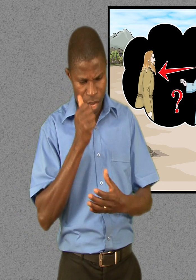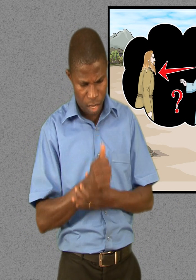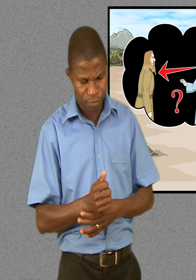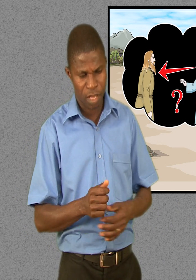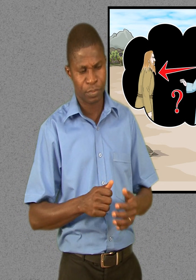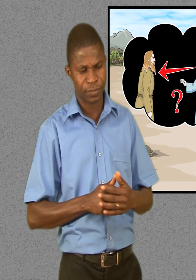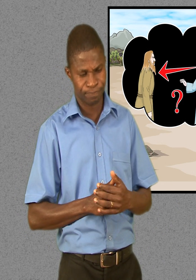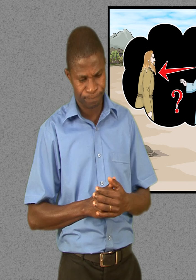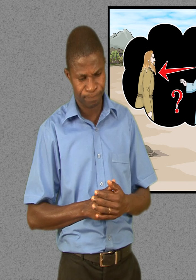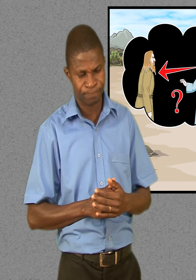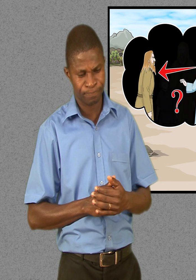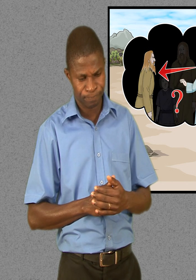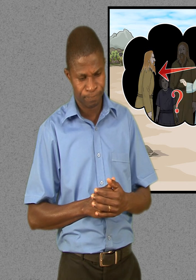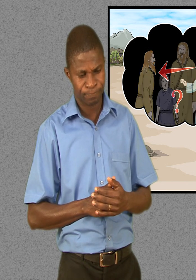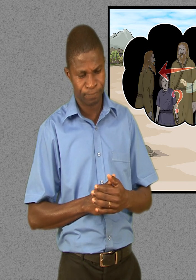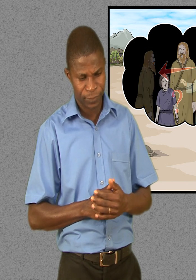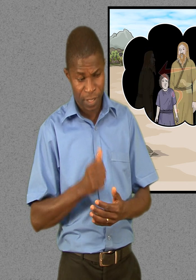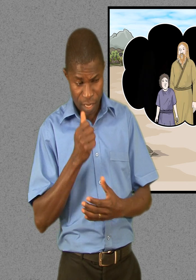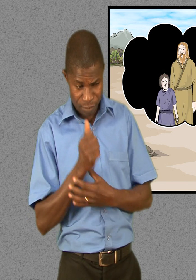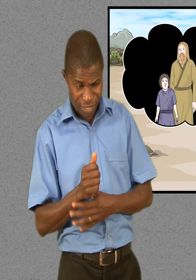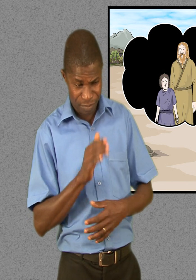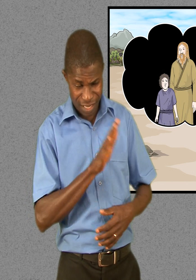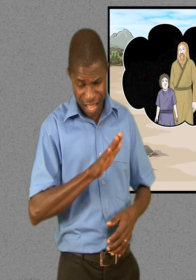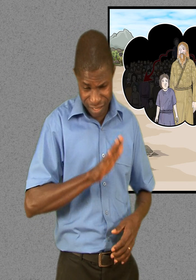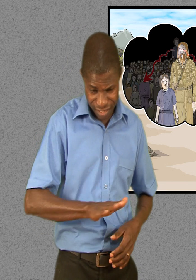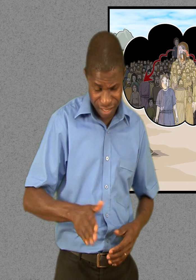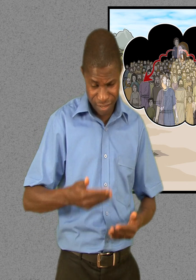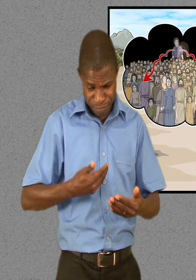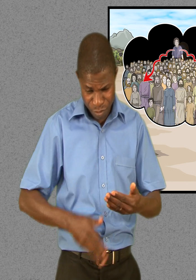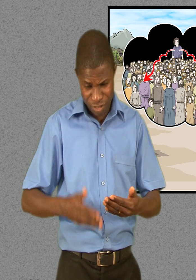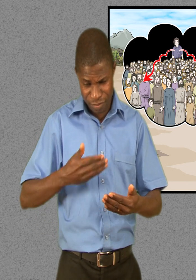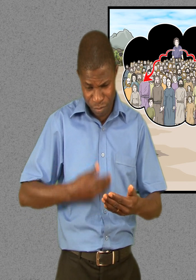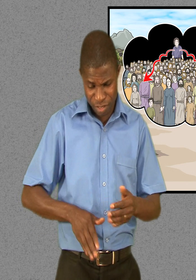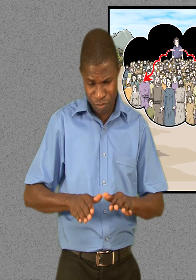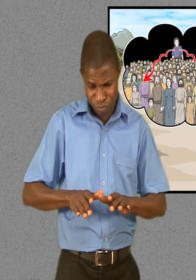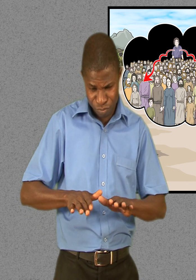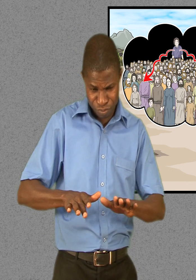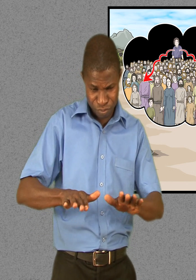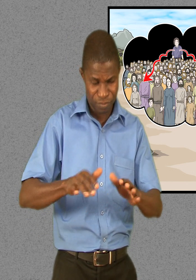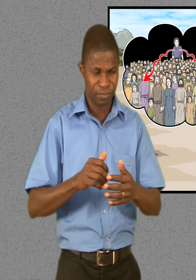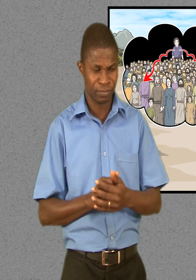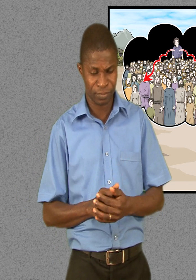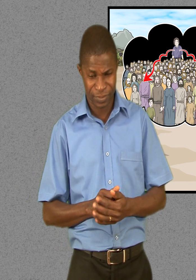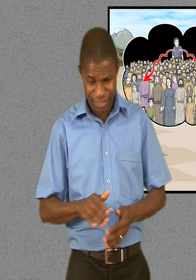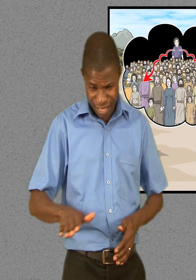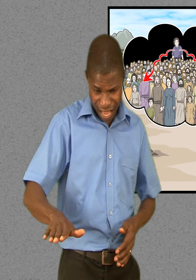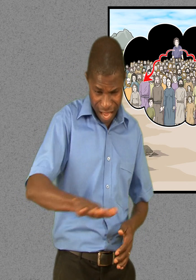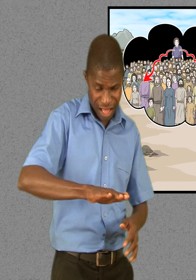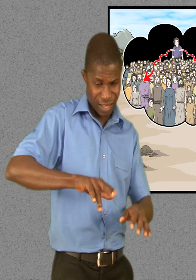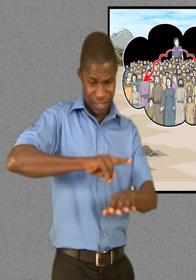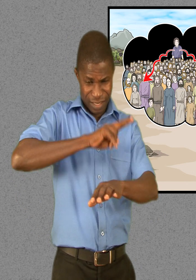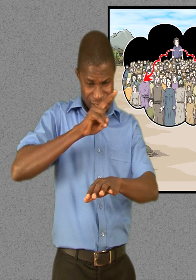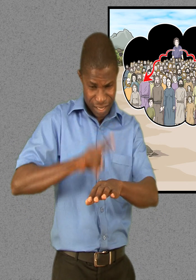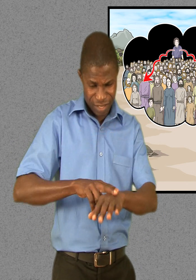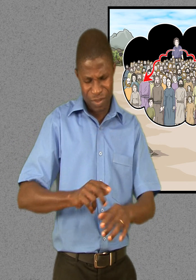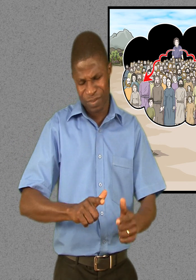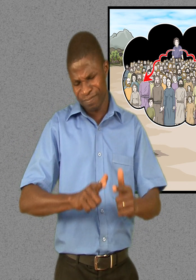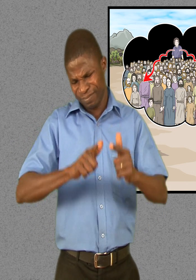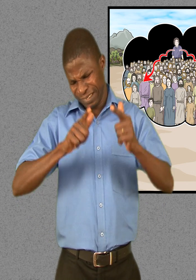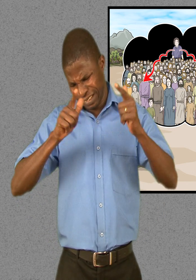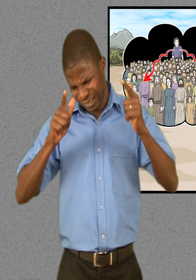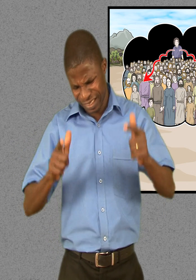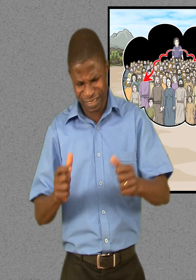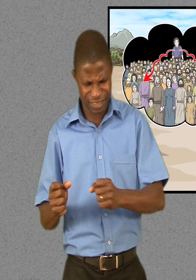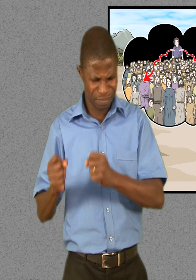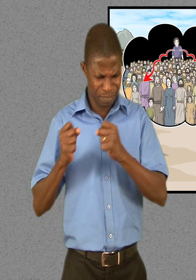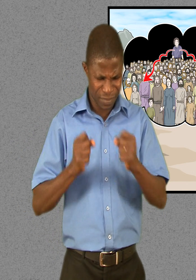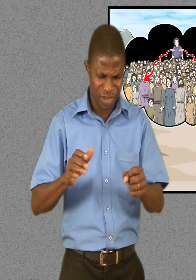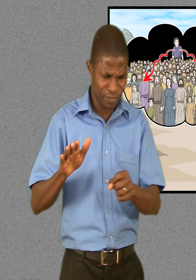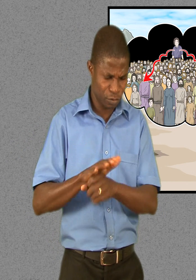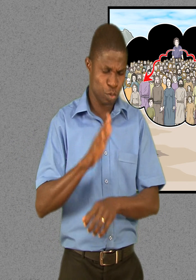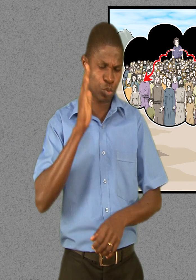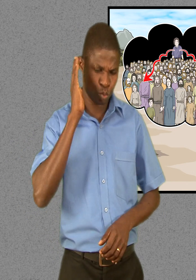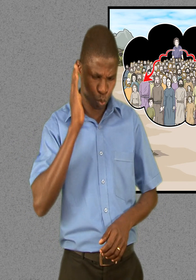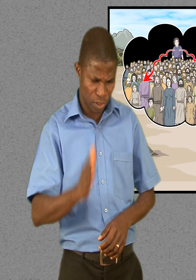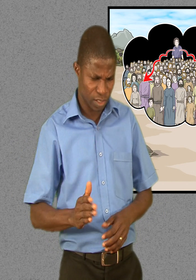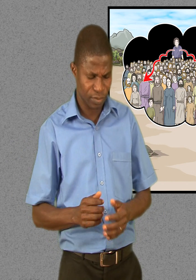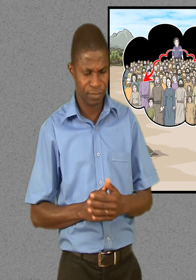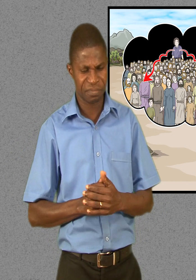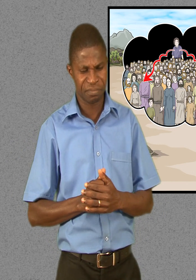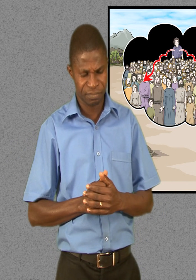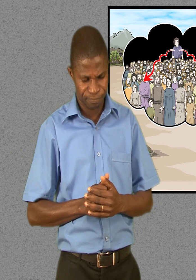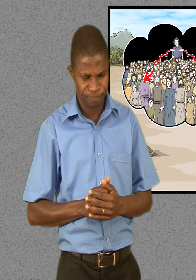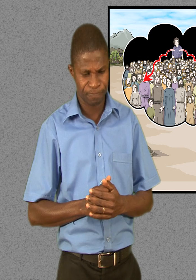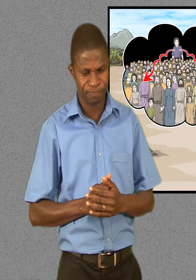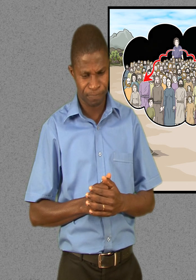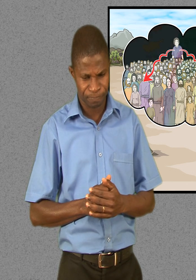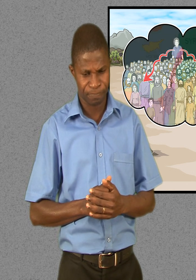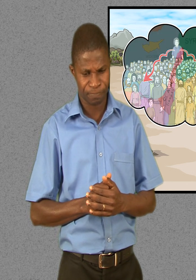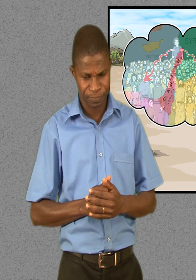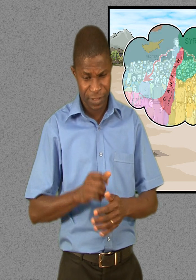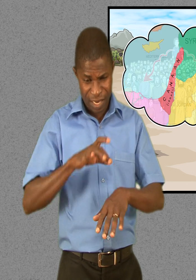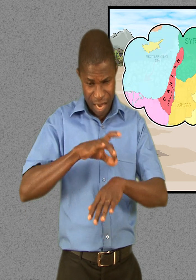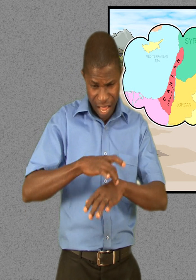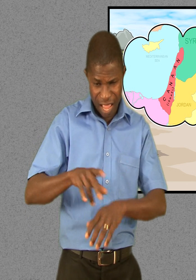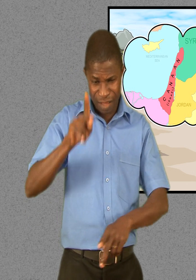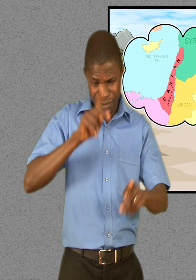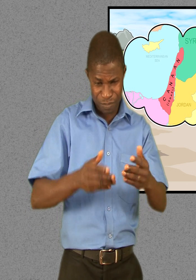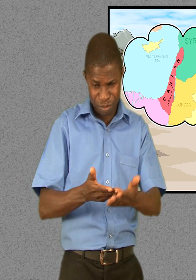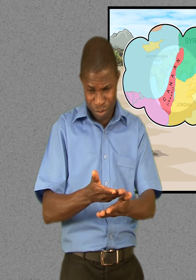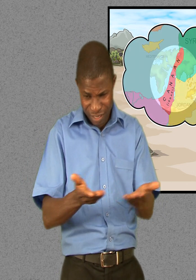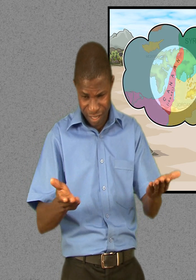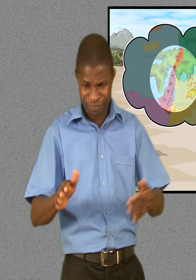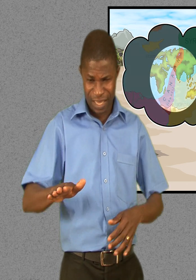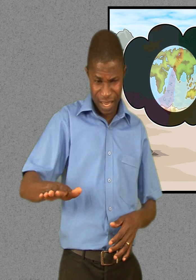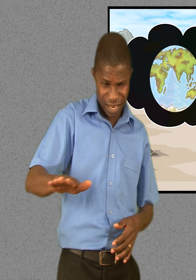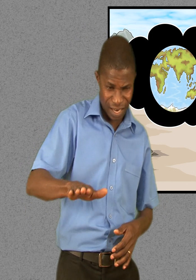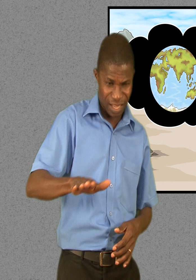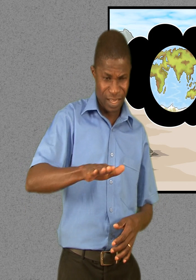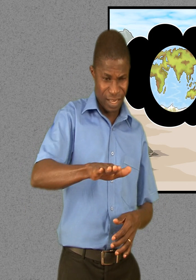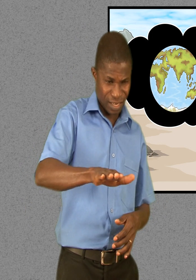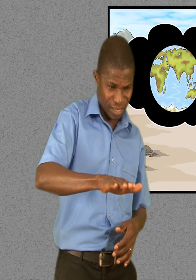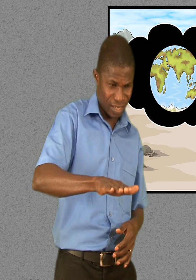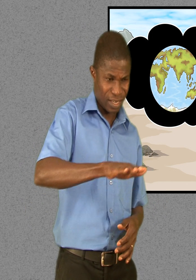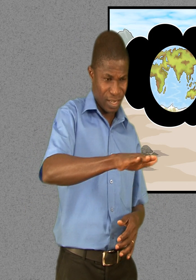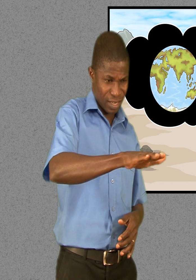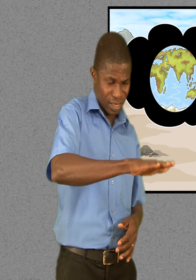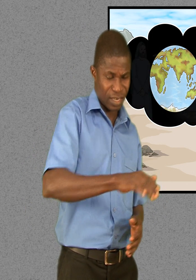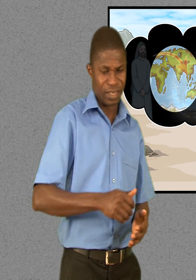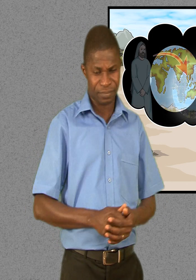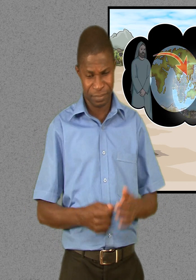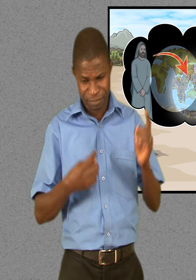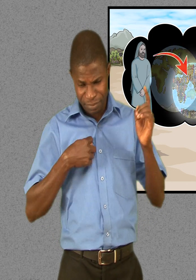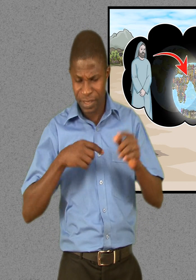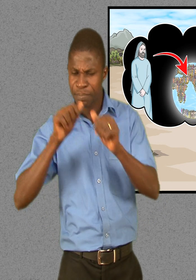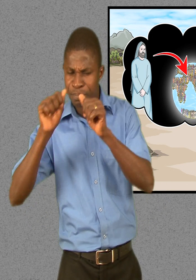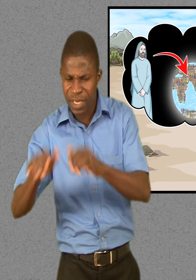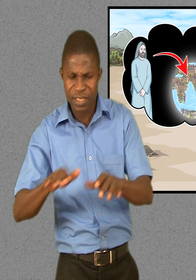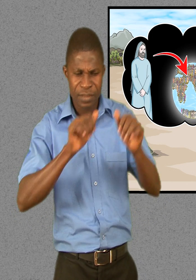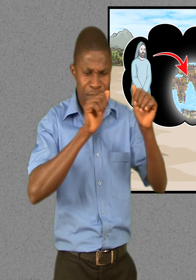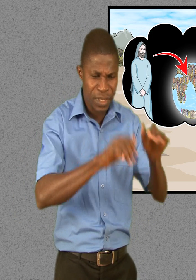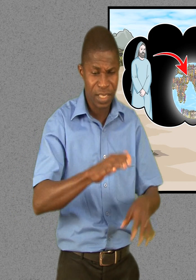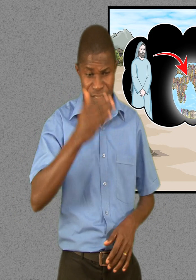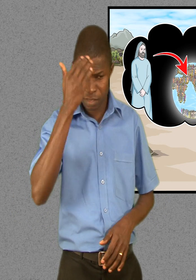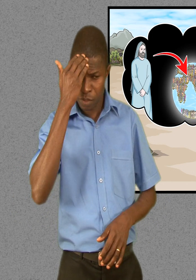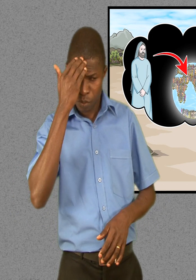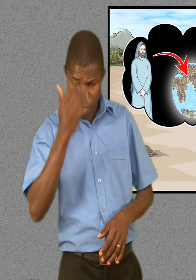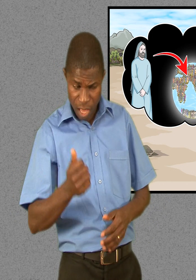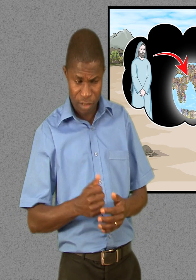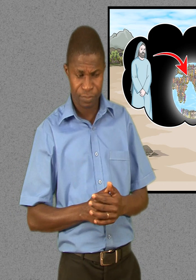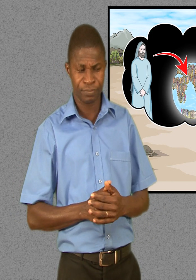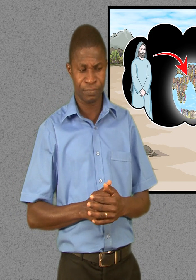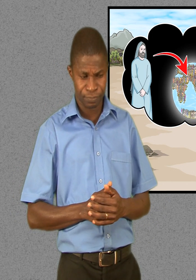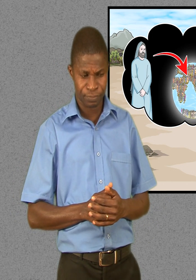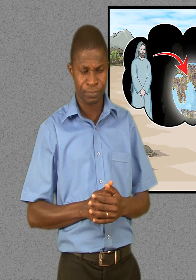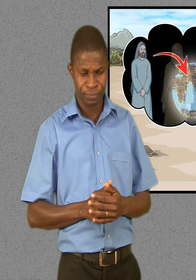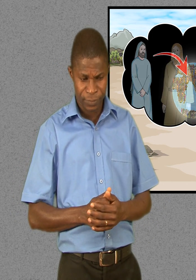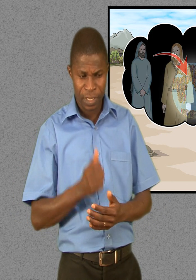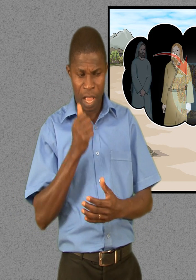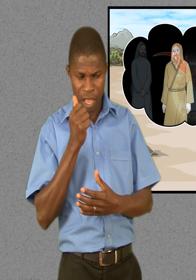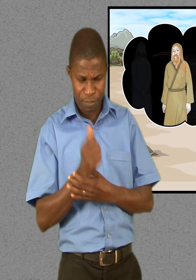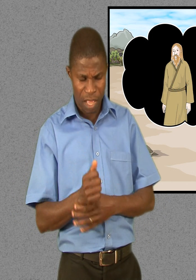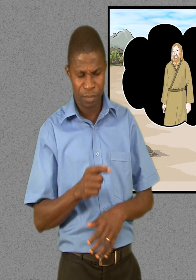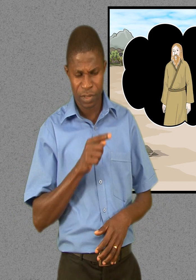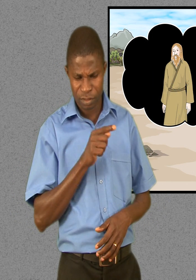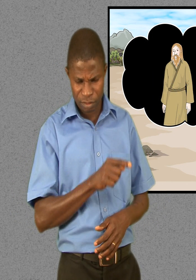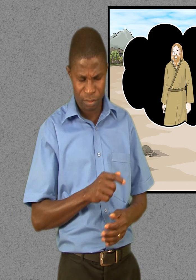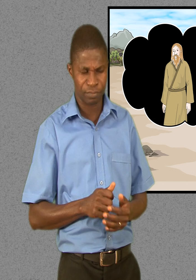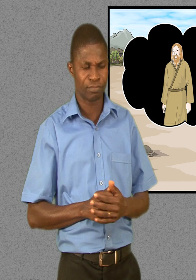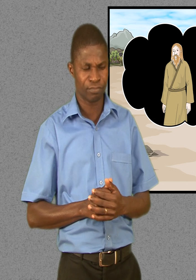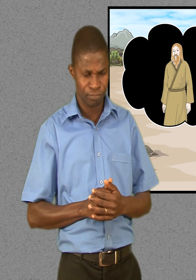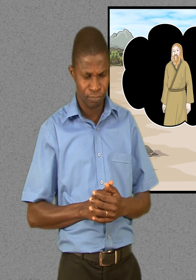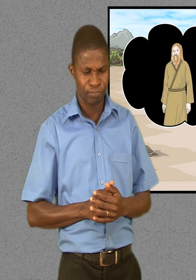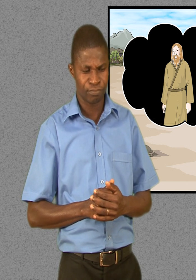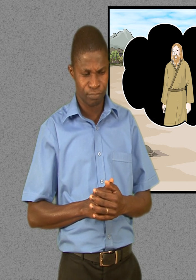Abraham will surely become a great and powerful nation, and through him all the nations of the earth will be blessed.